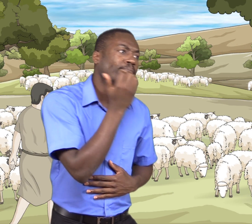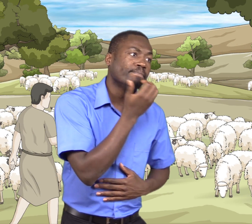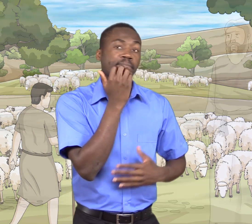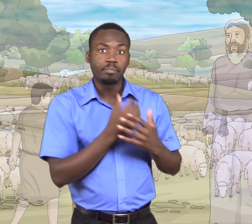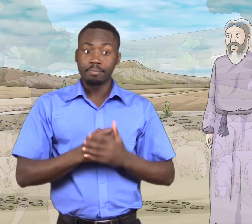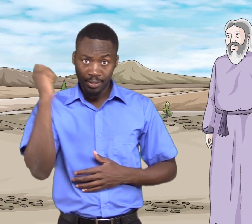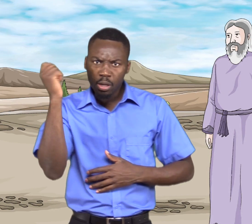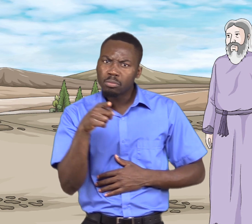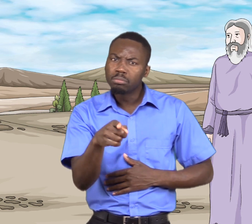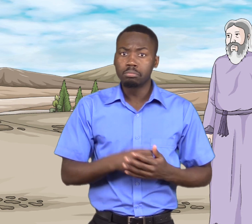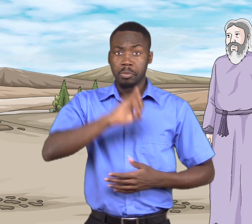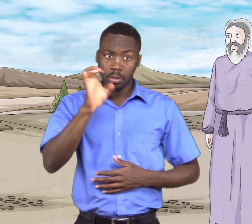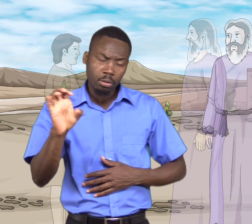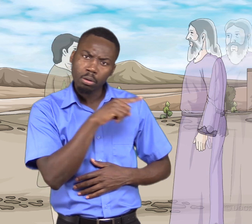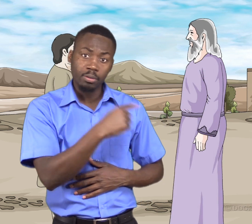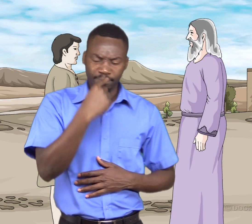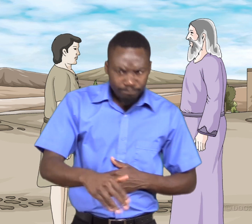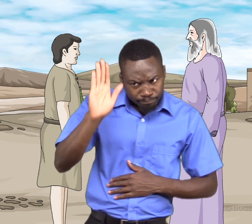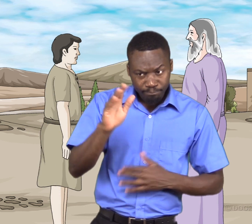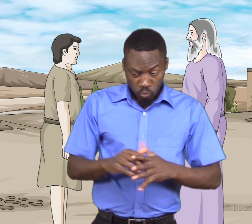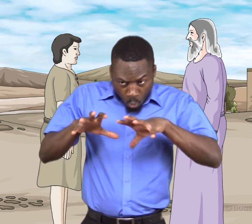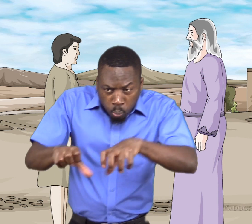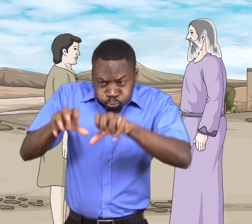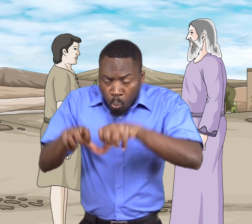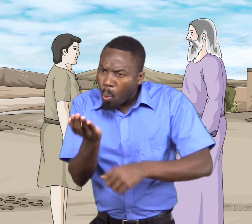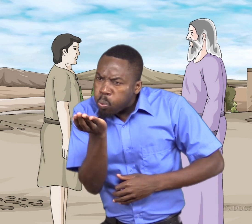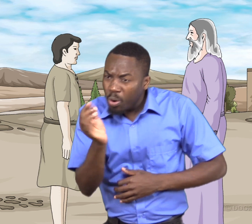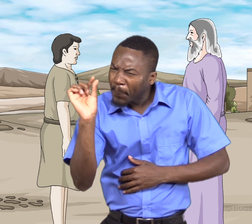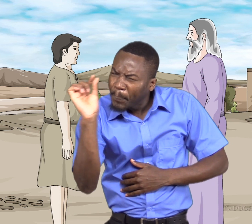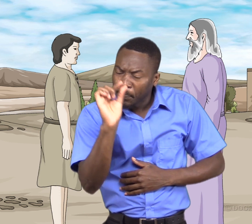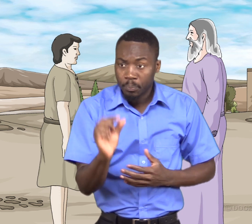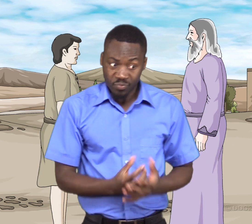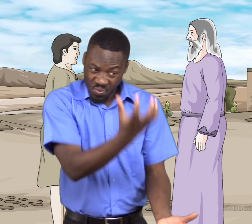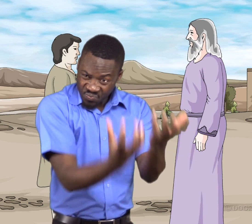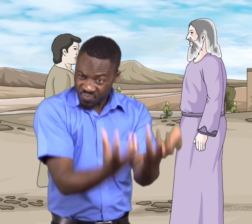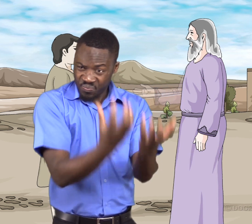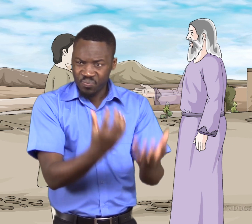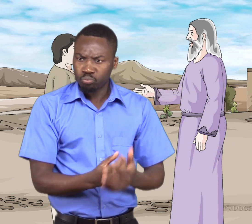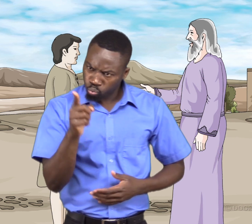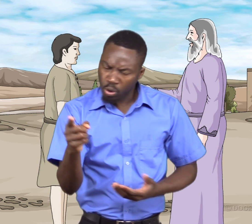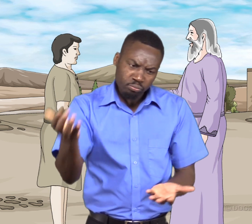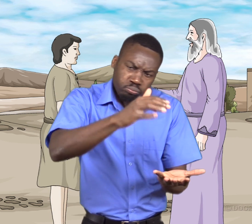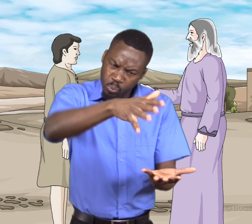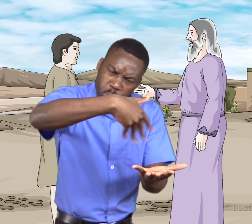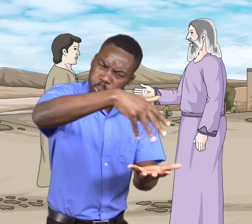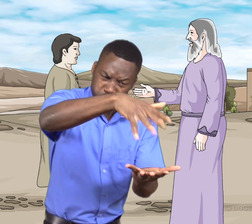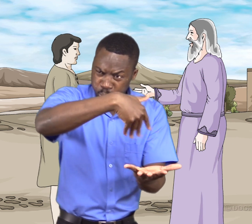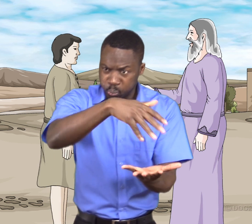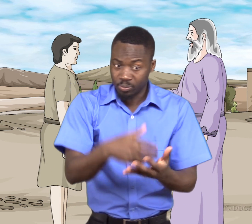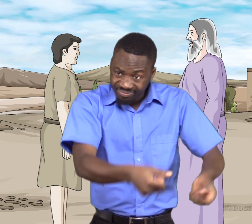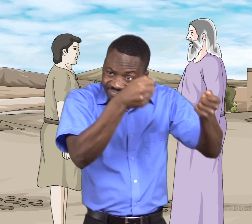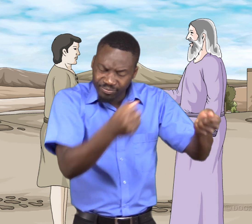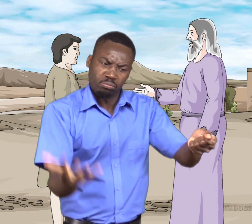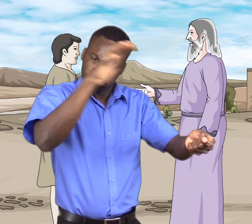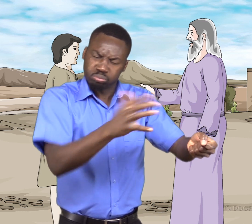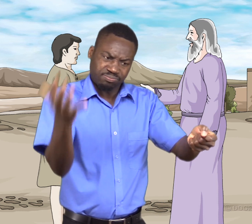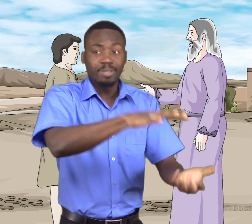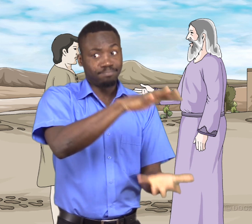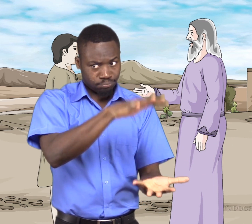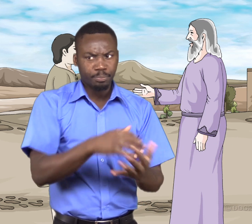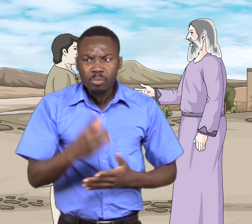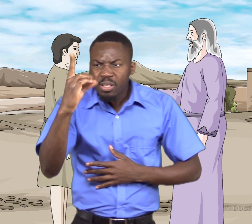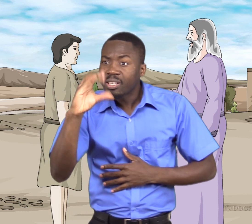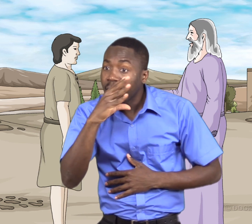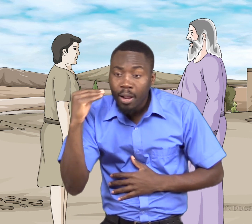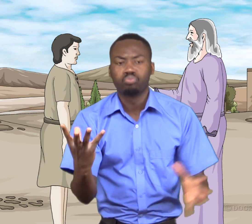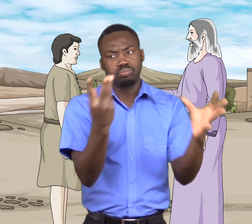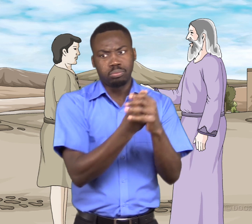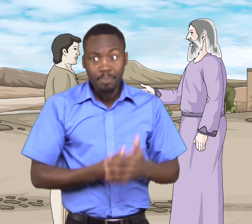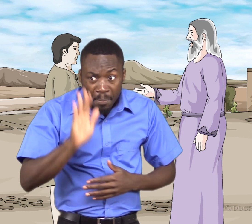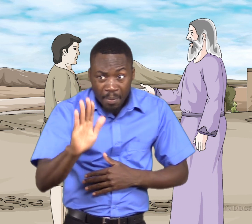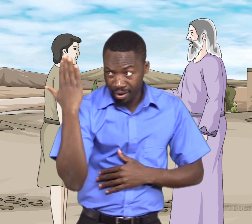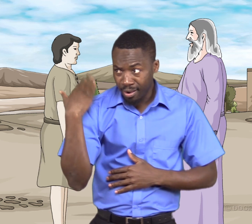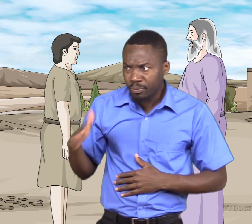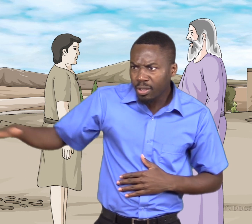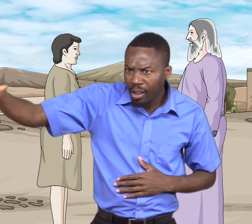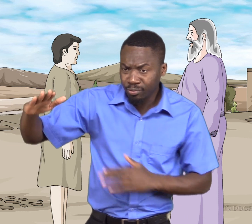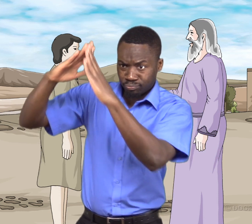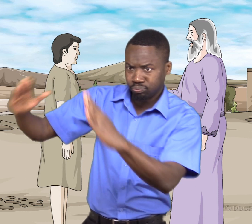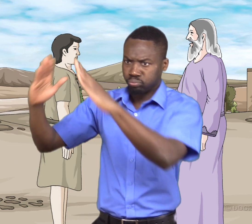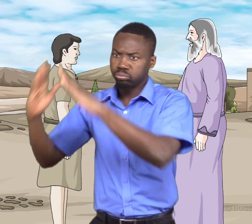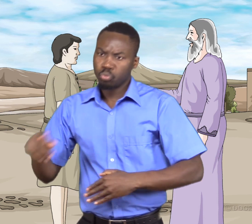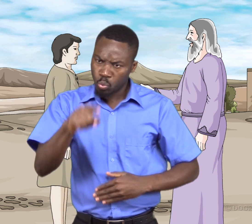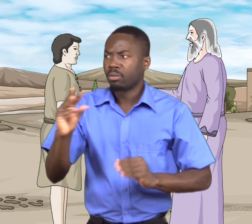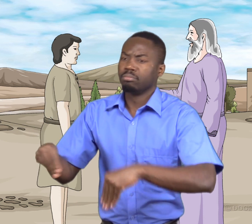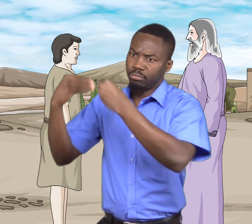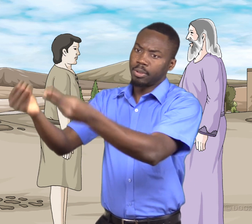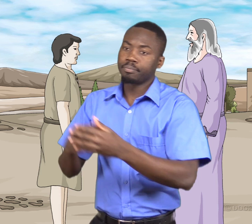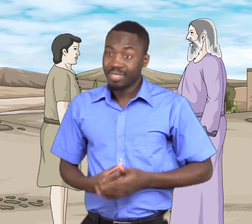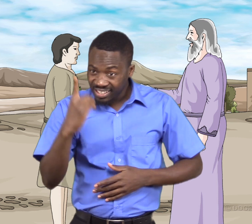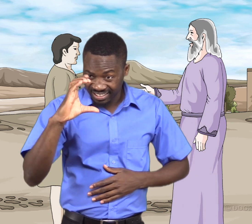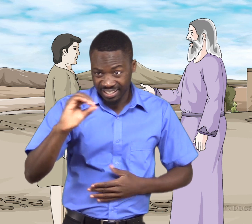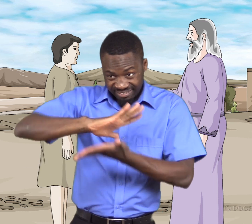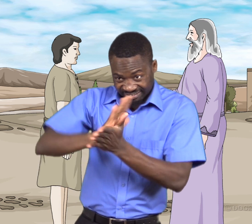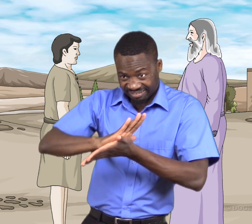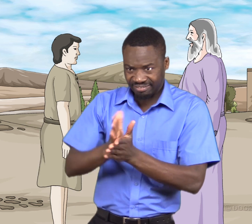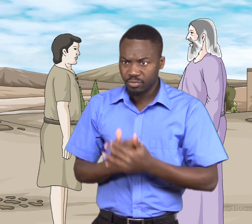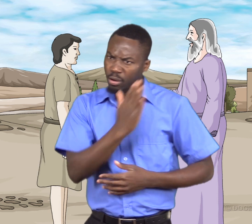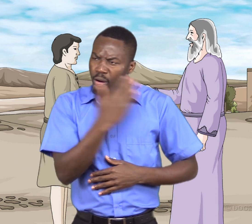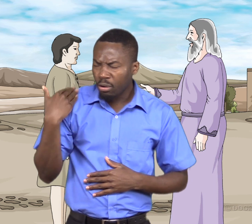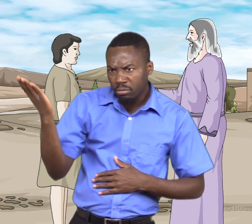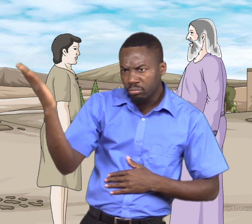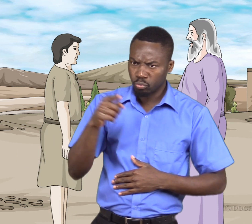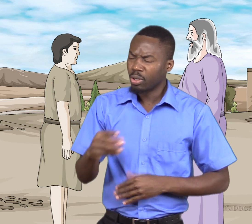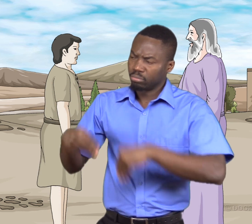One day Jesse said to his son David, “Take this ephah of roasted grain and these ten loaves of bread for your brothers and hurry to their camp.